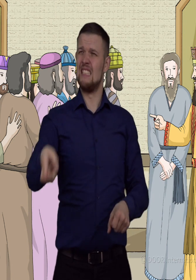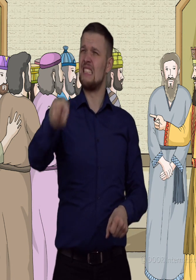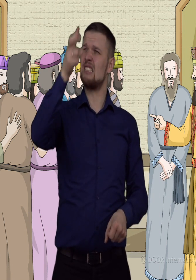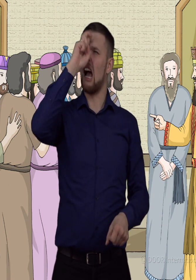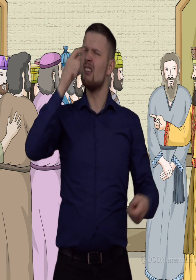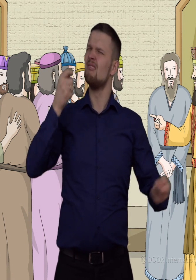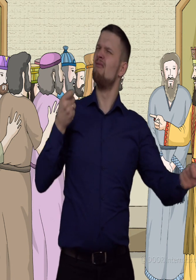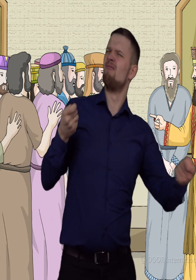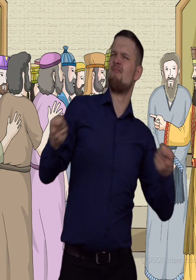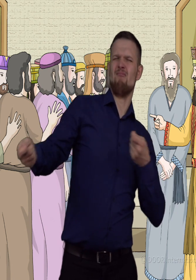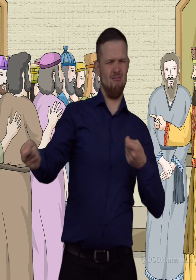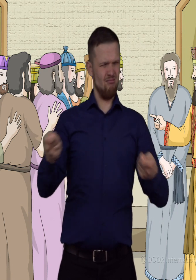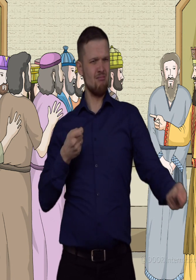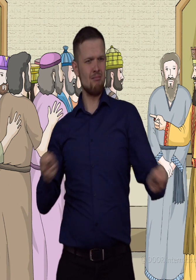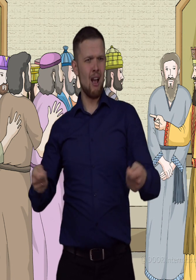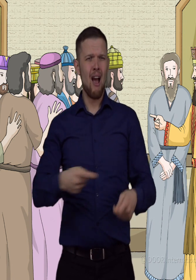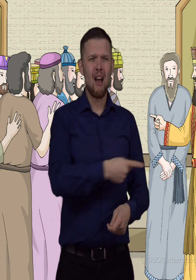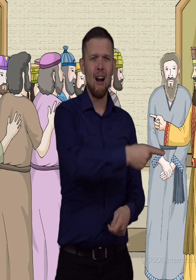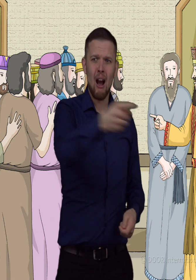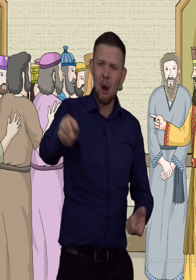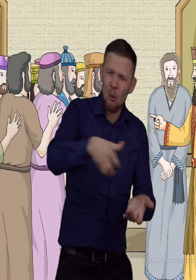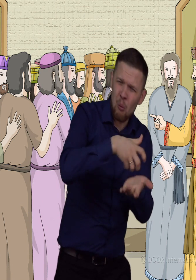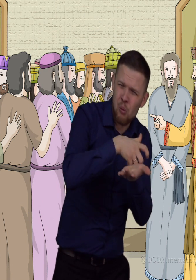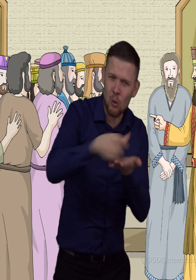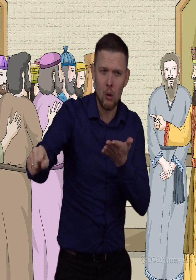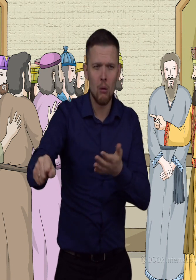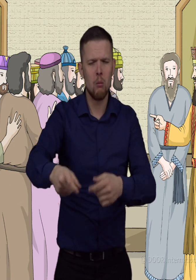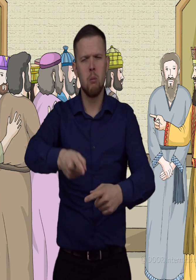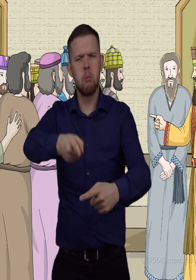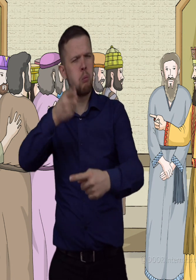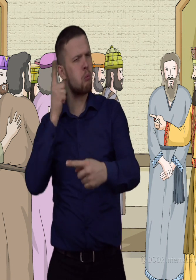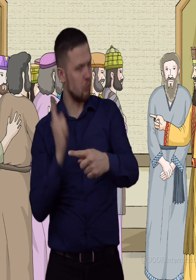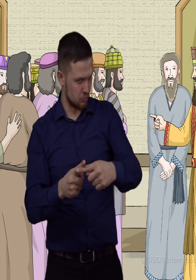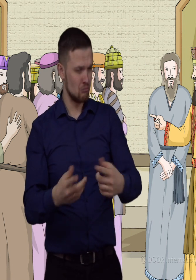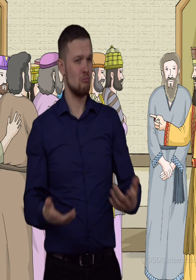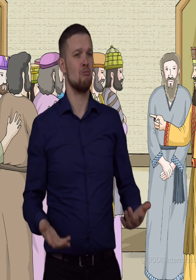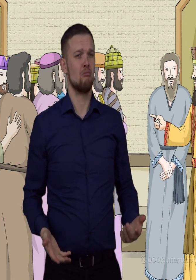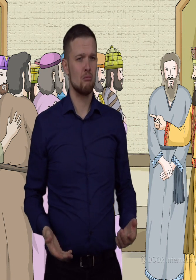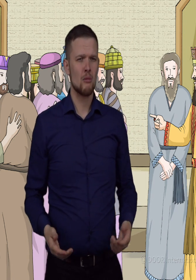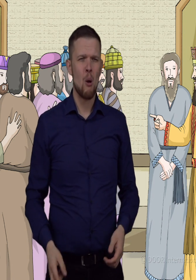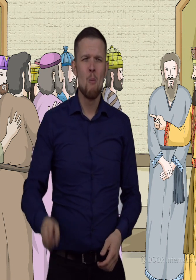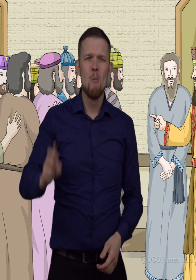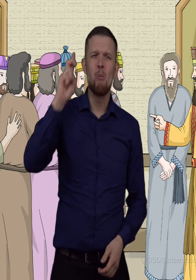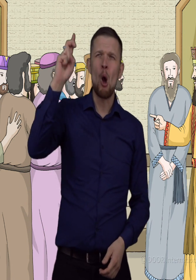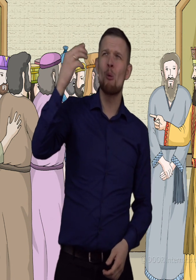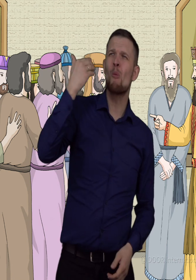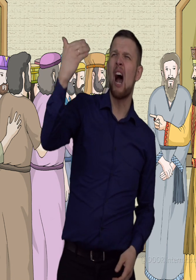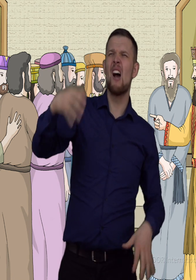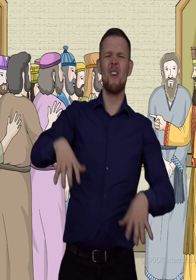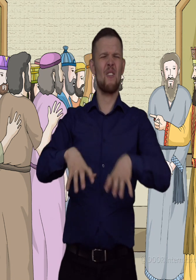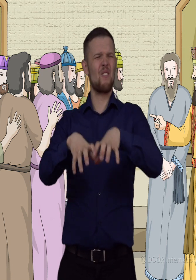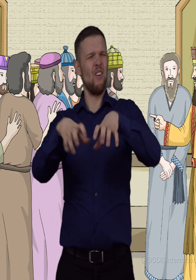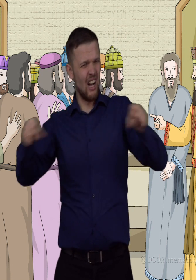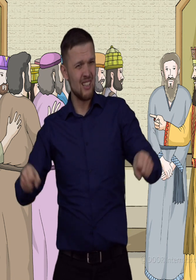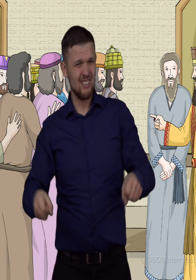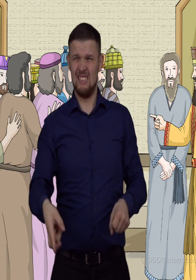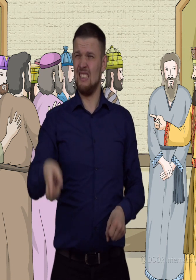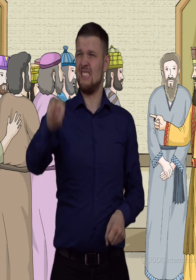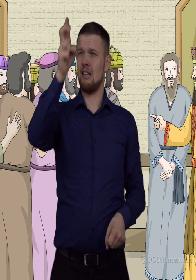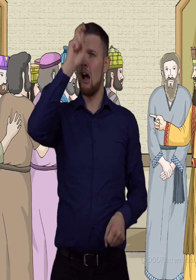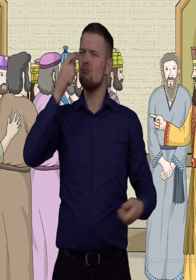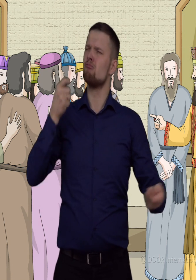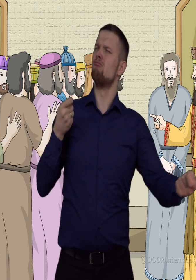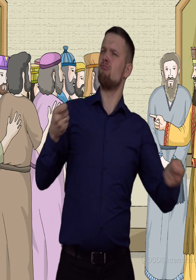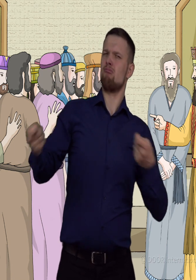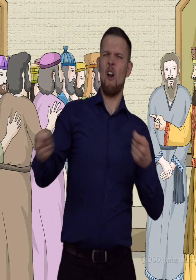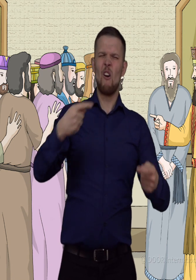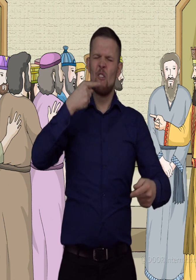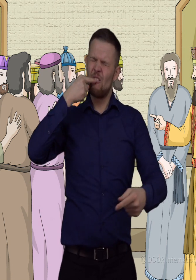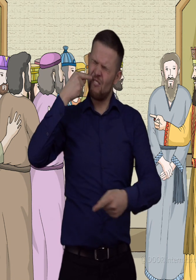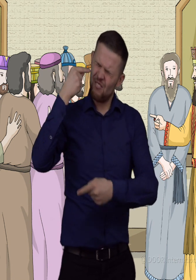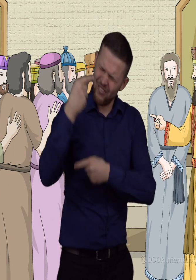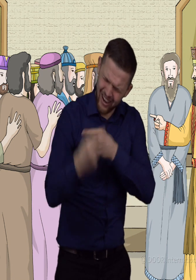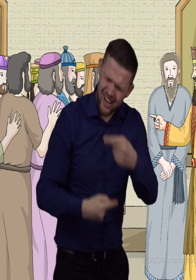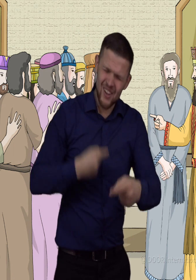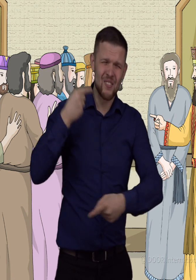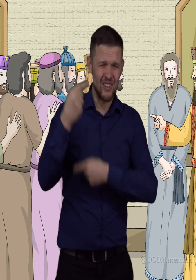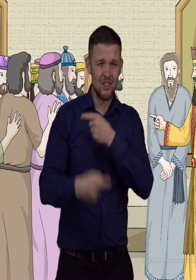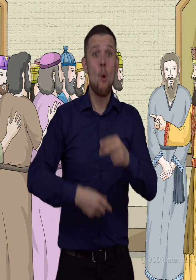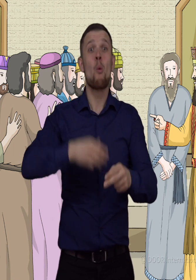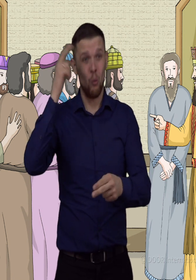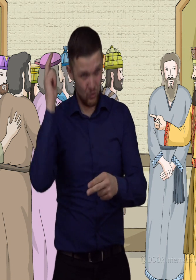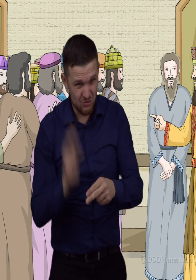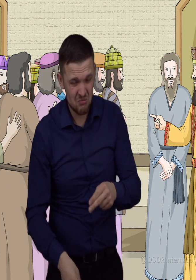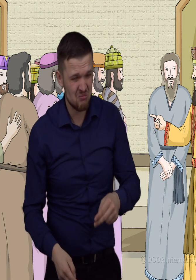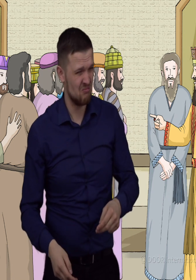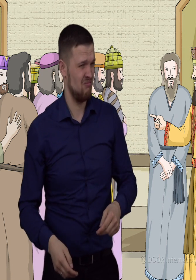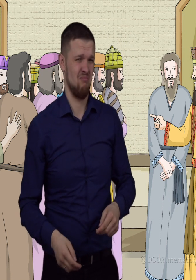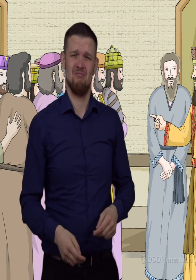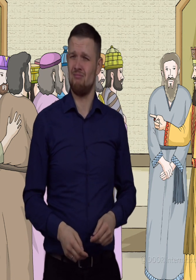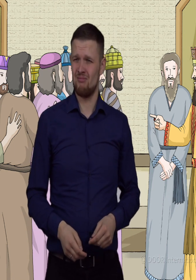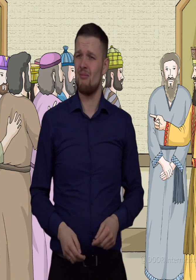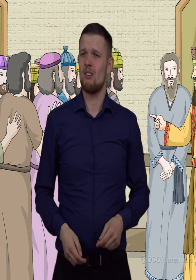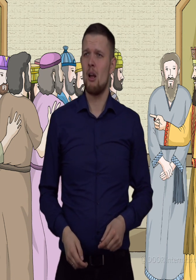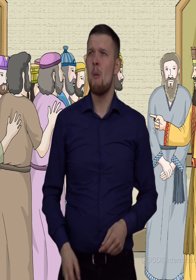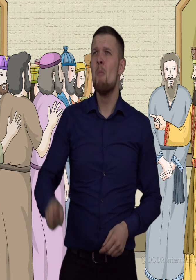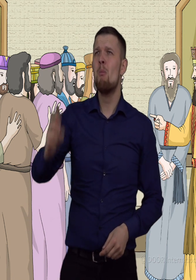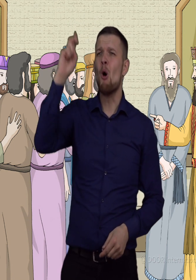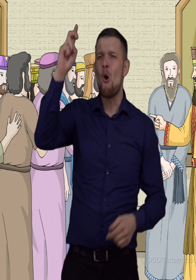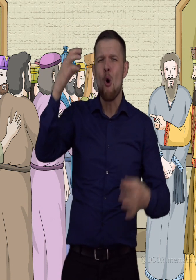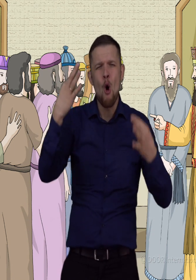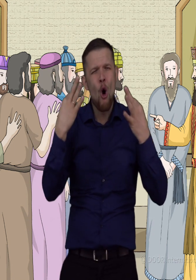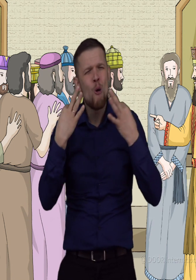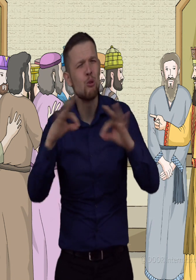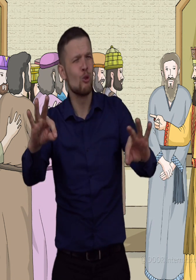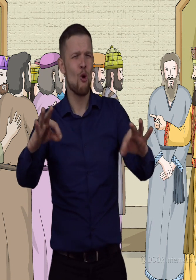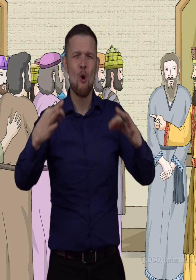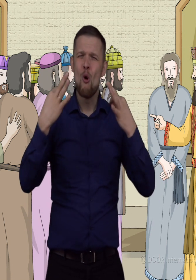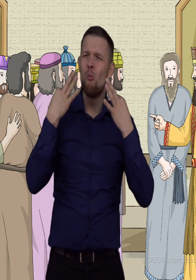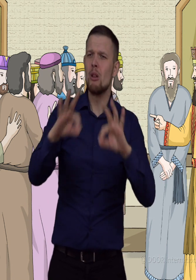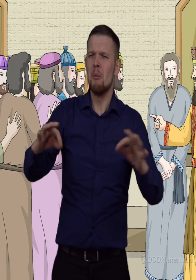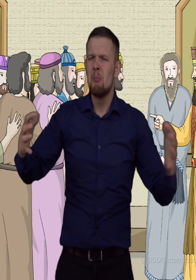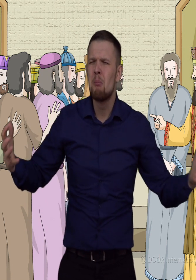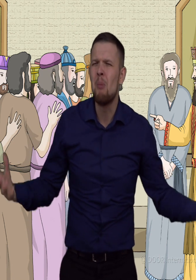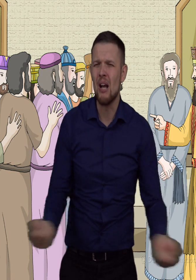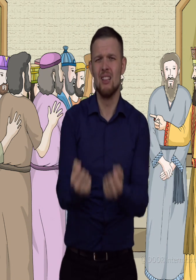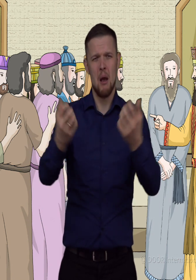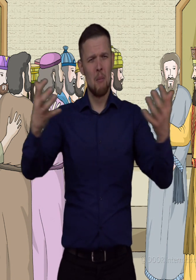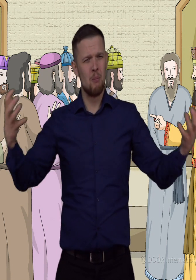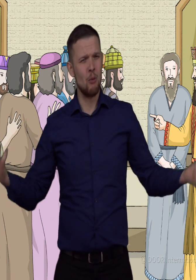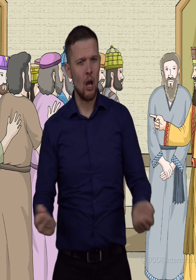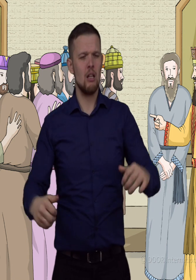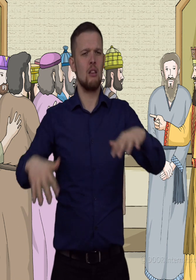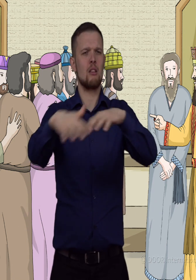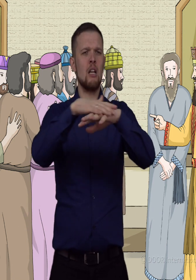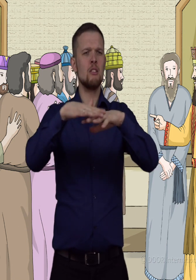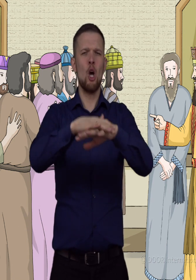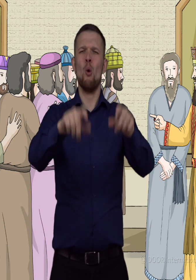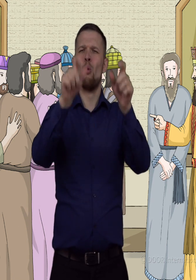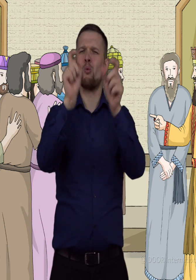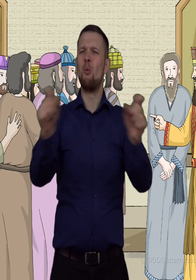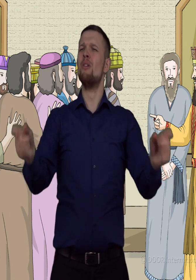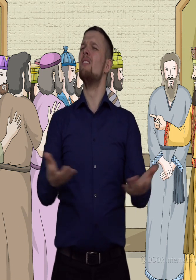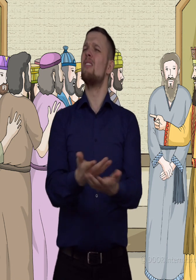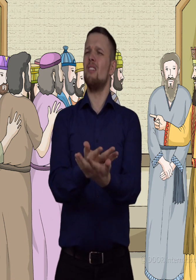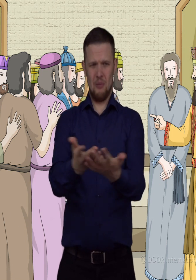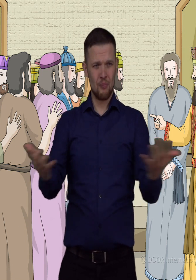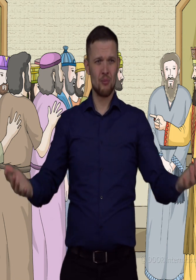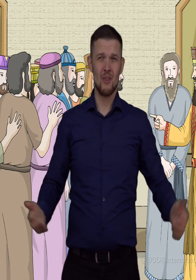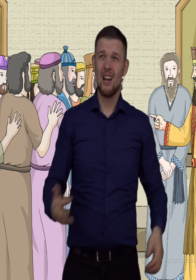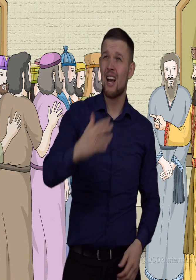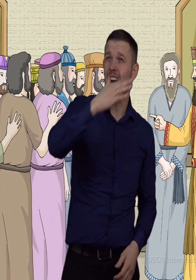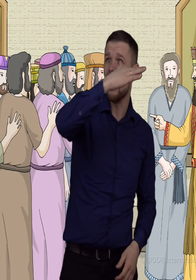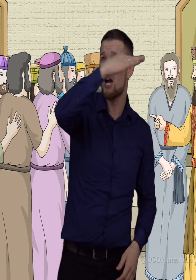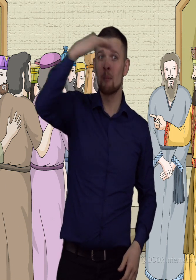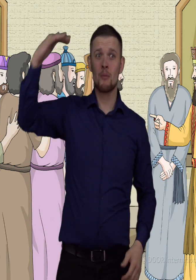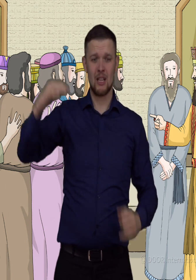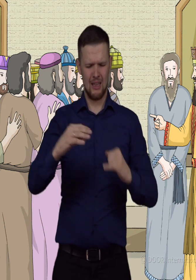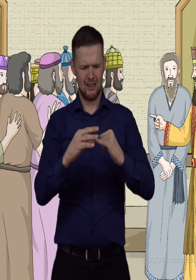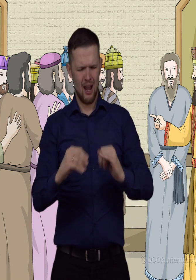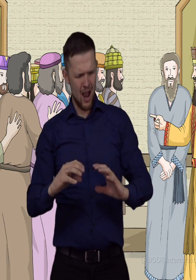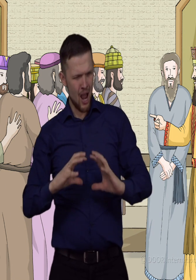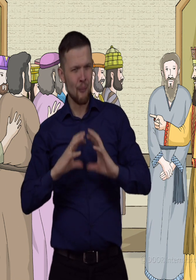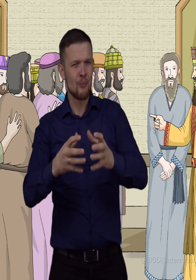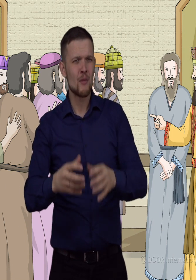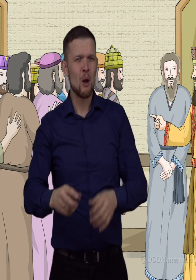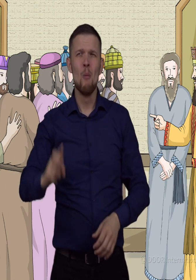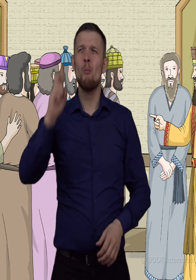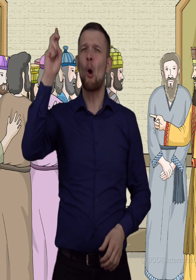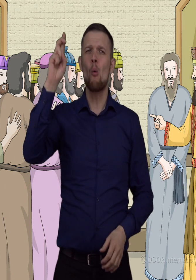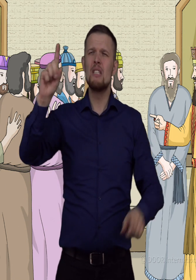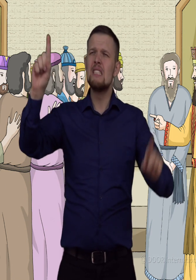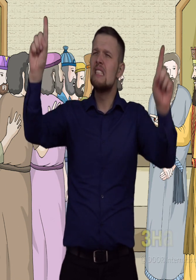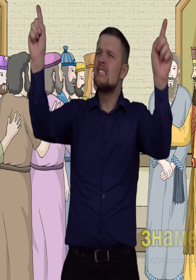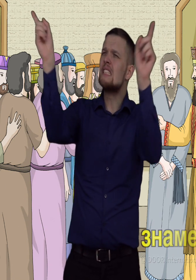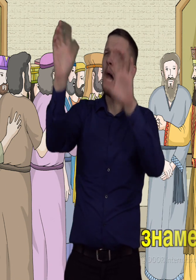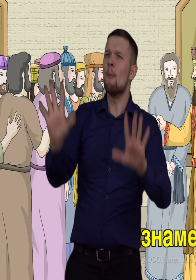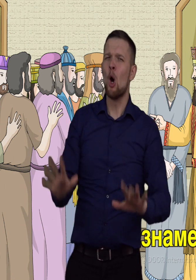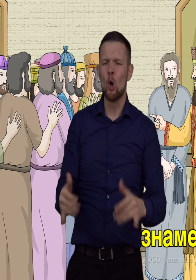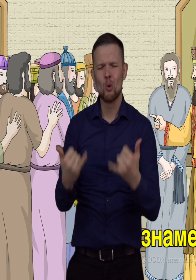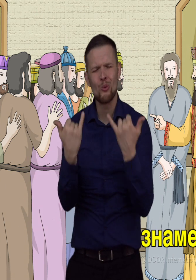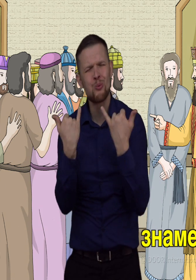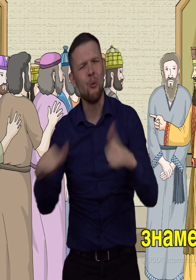His kingdom will never be destroyed, and His dominion will never end. He delivers and rescues;